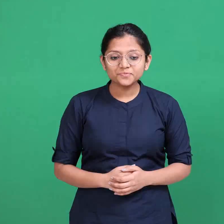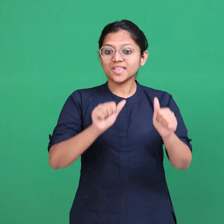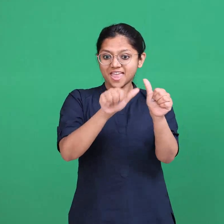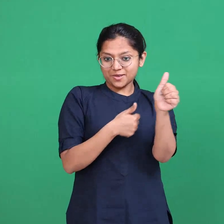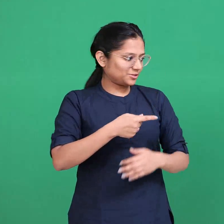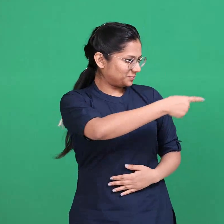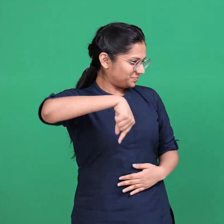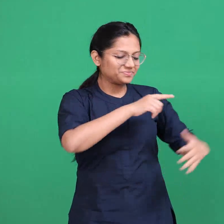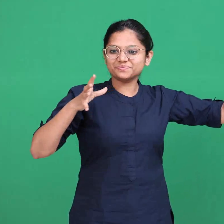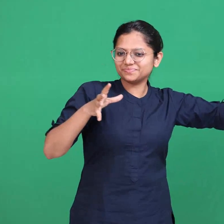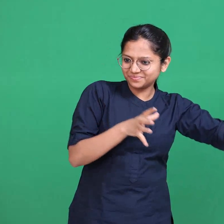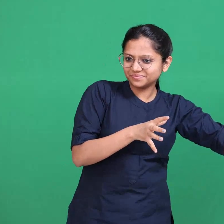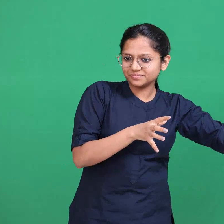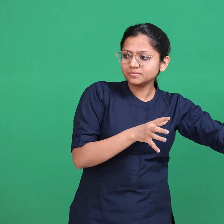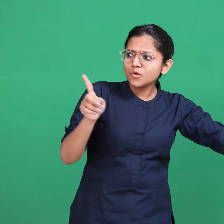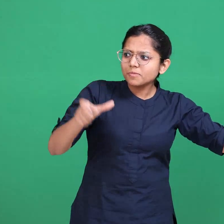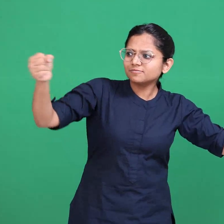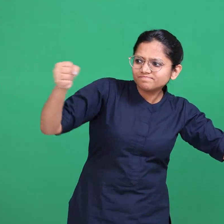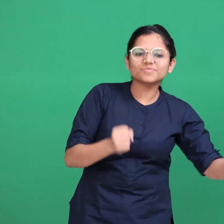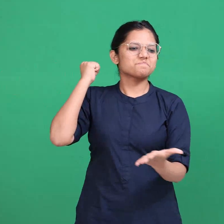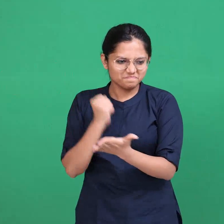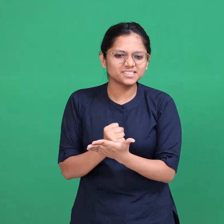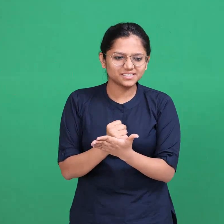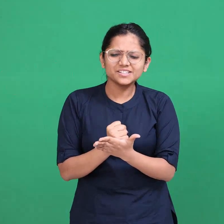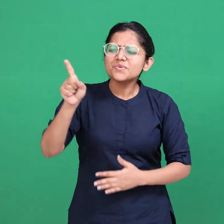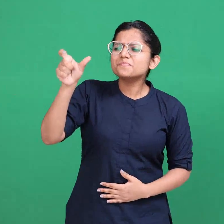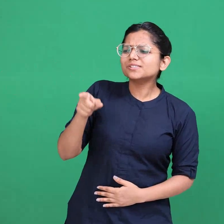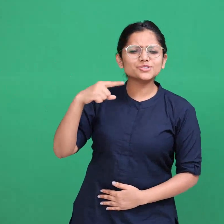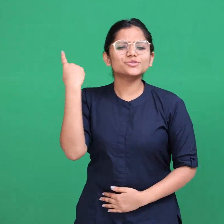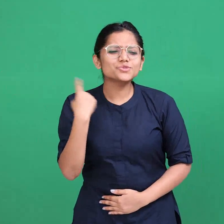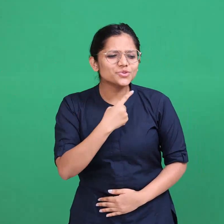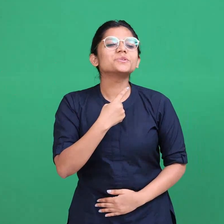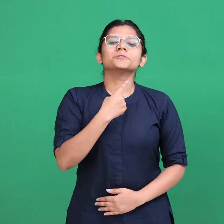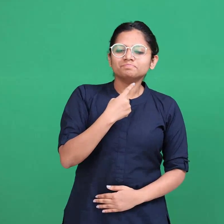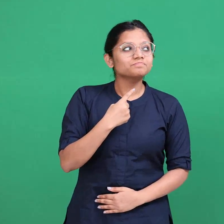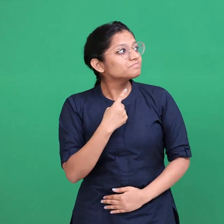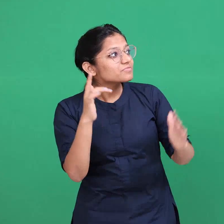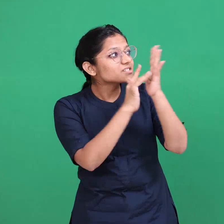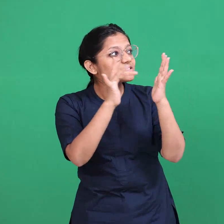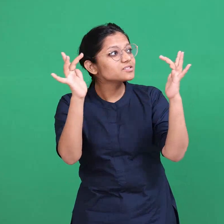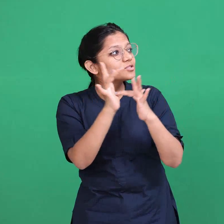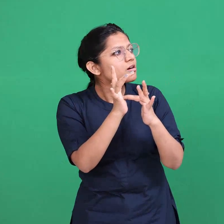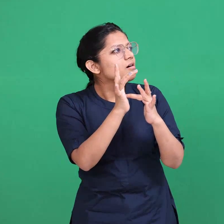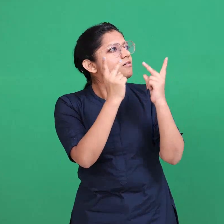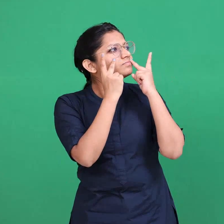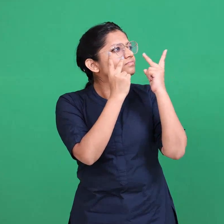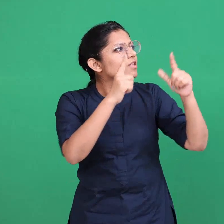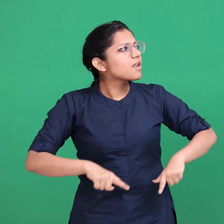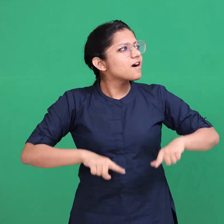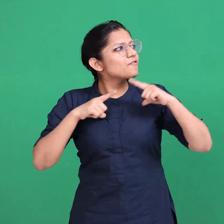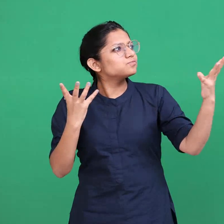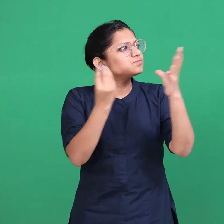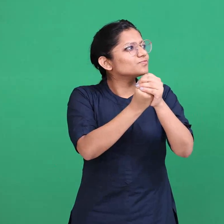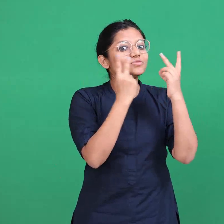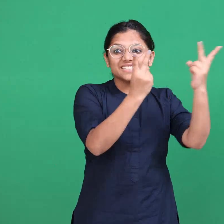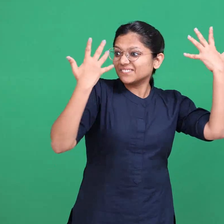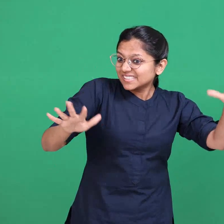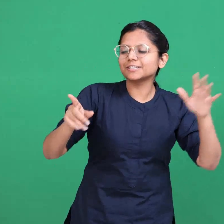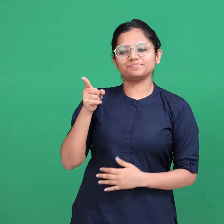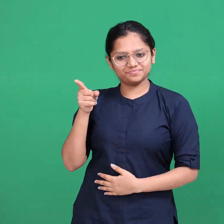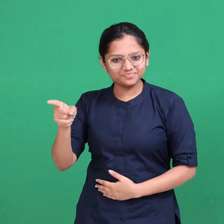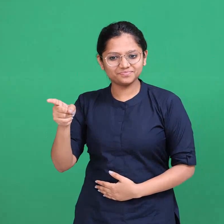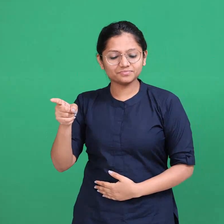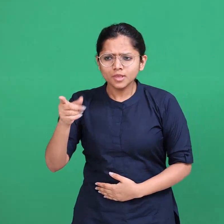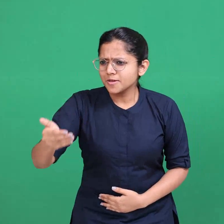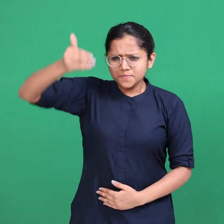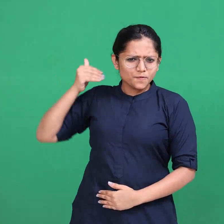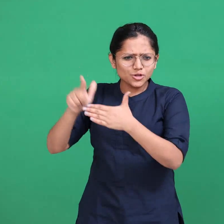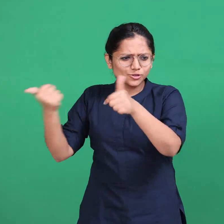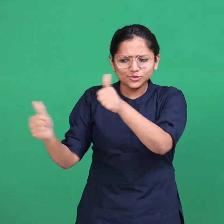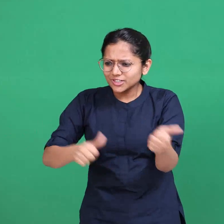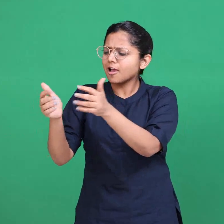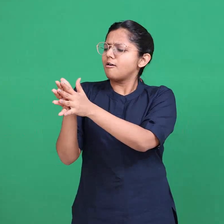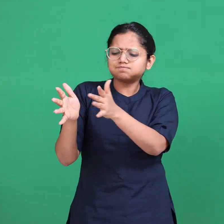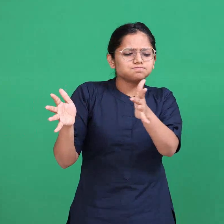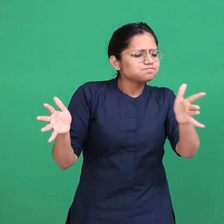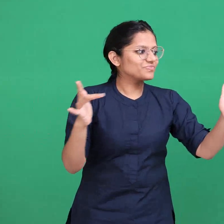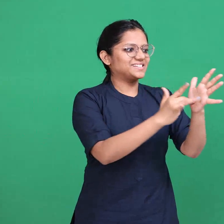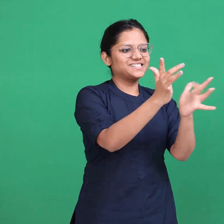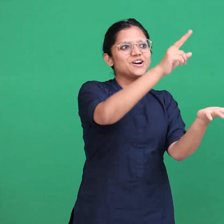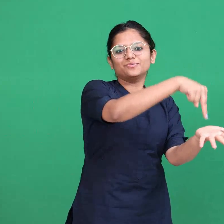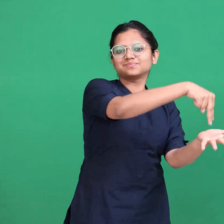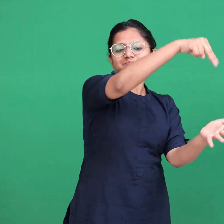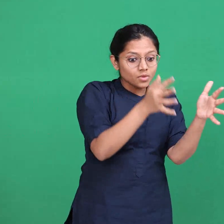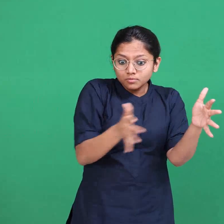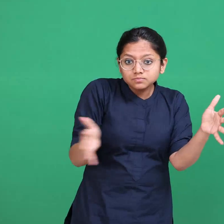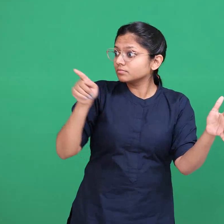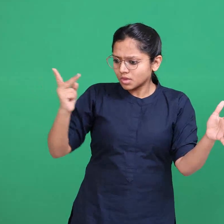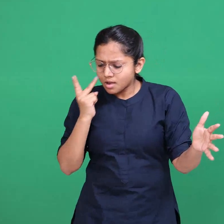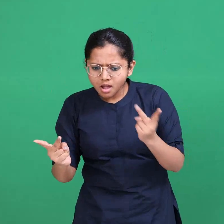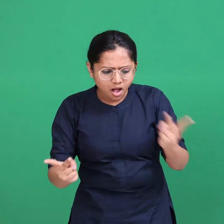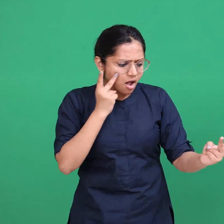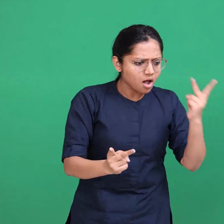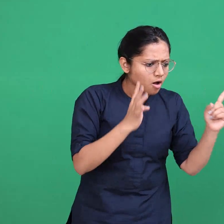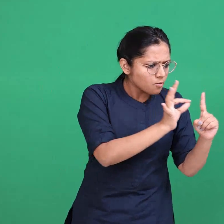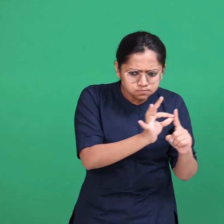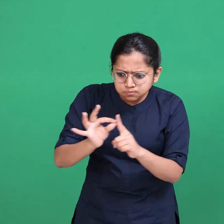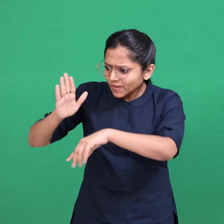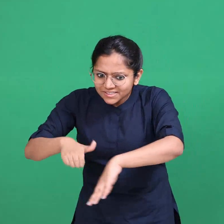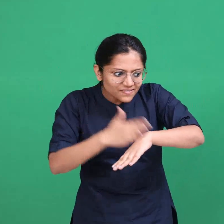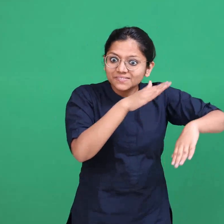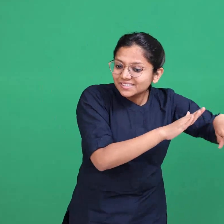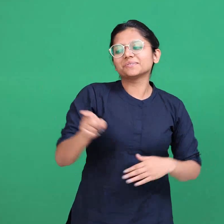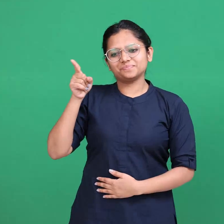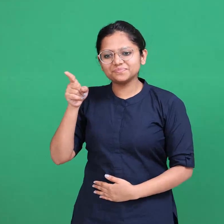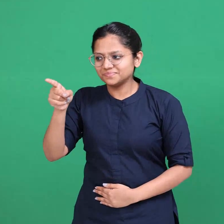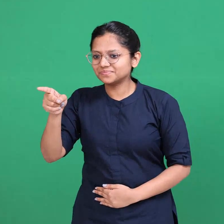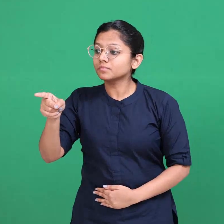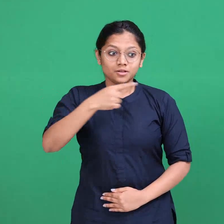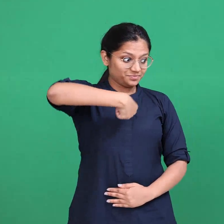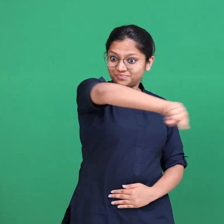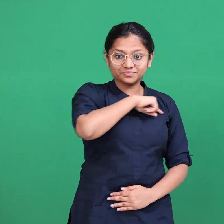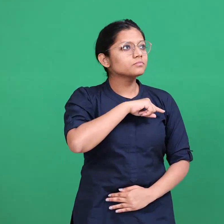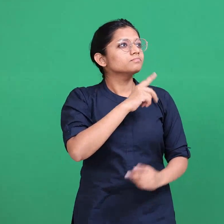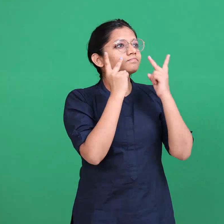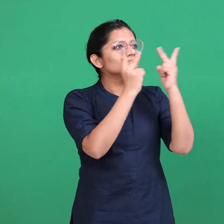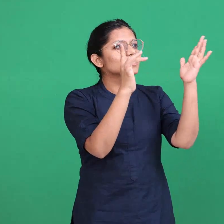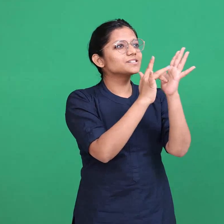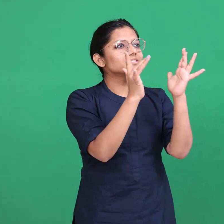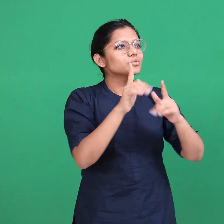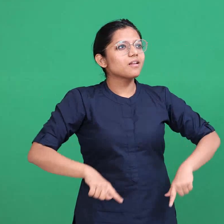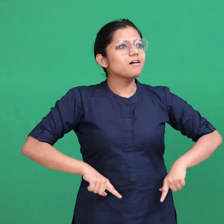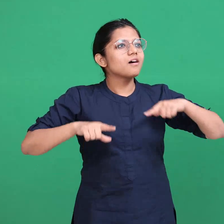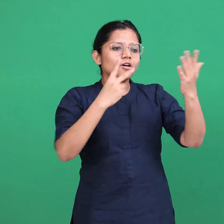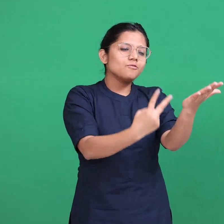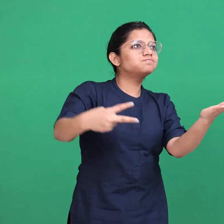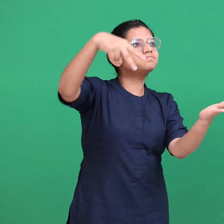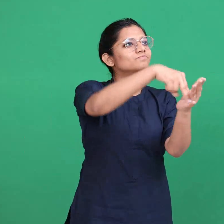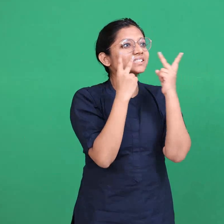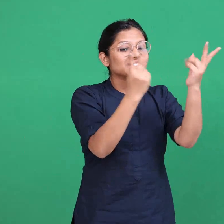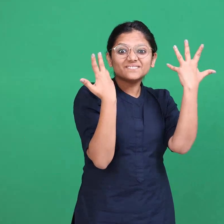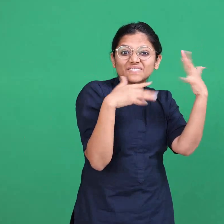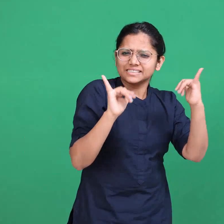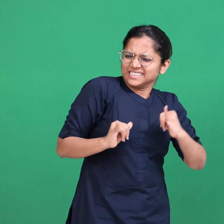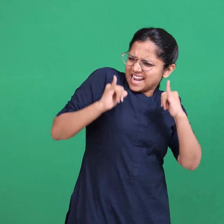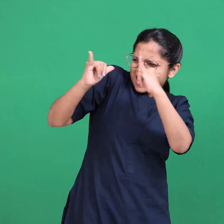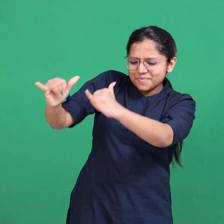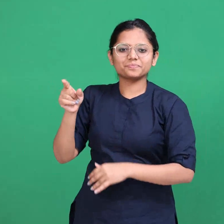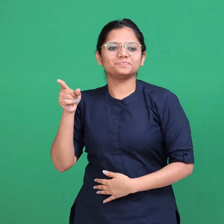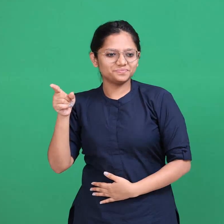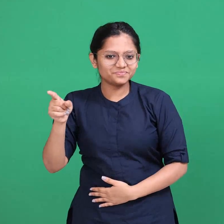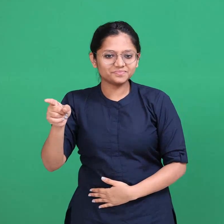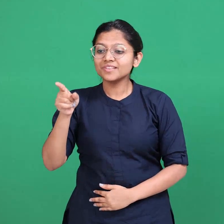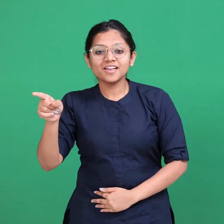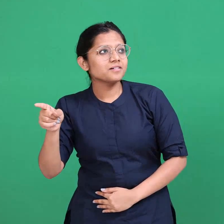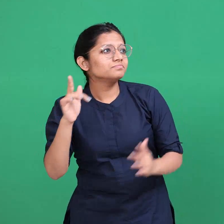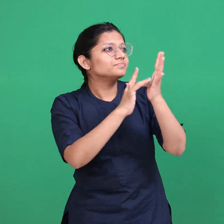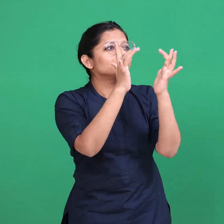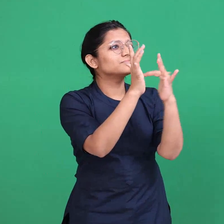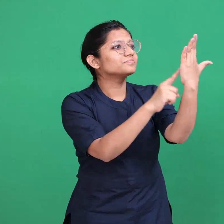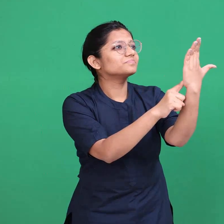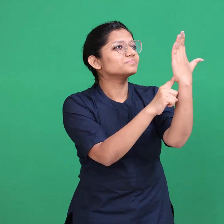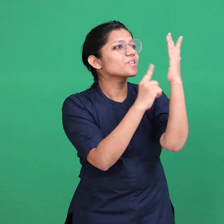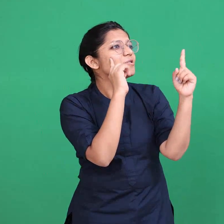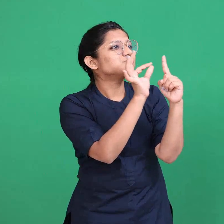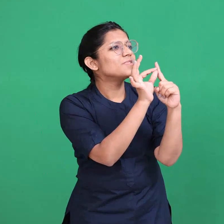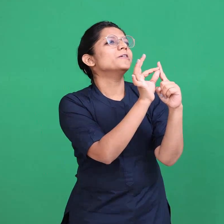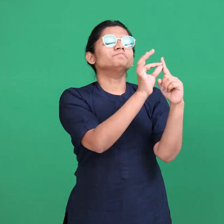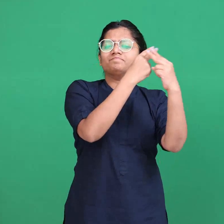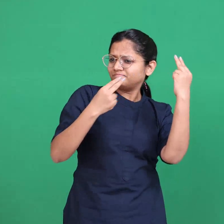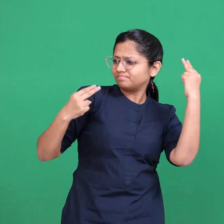Therefore it is necessary to choose one of the men who have accompanied us the whole time the Lord Jesus went in and out among us, beginning from John's baptism until the day Jesus was taken up from us.